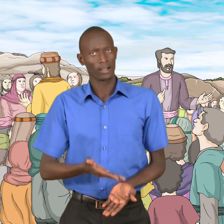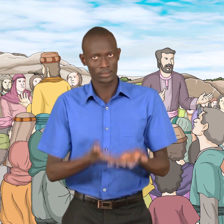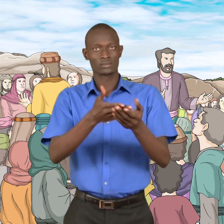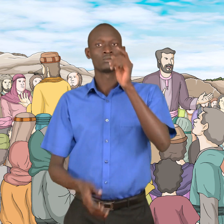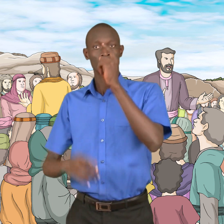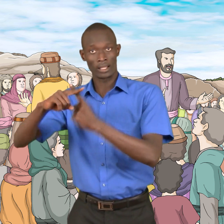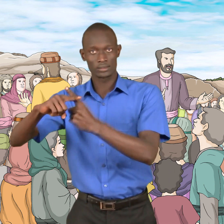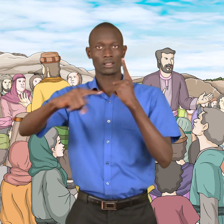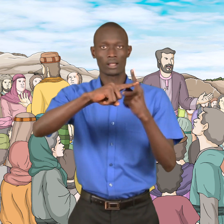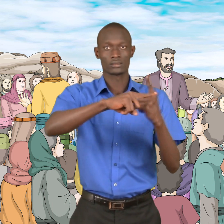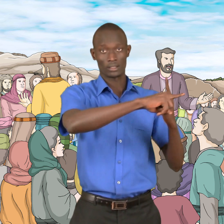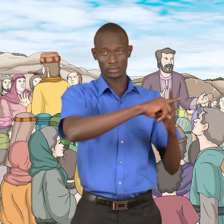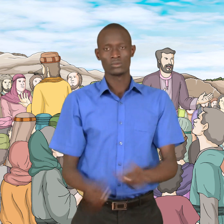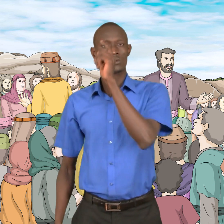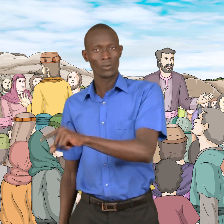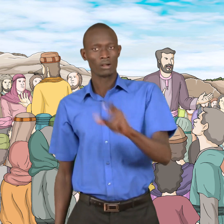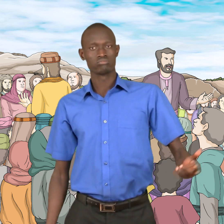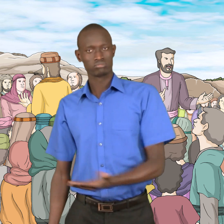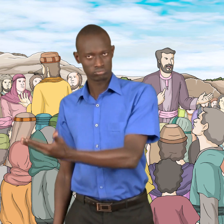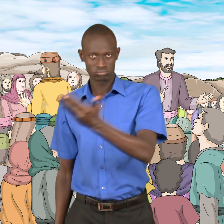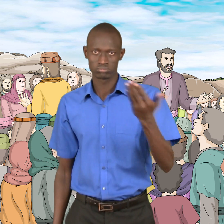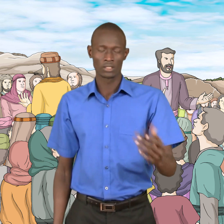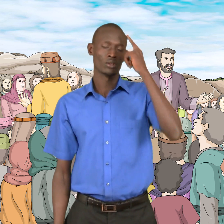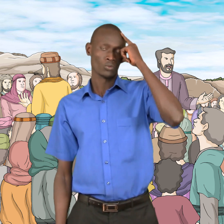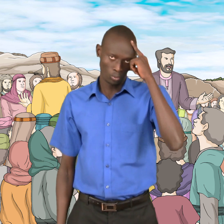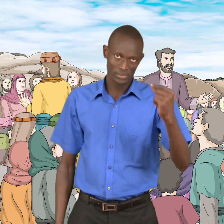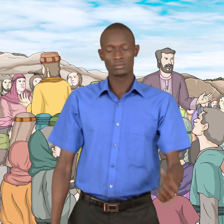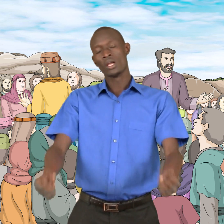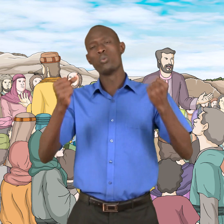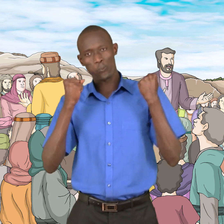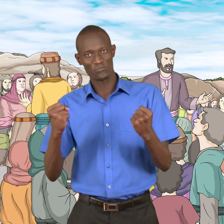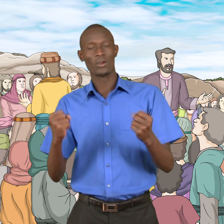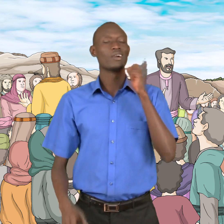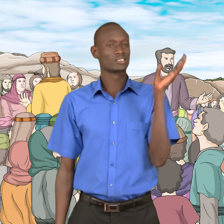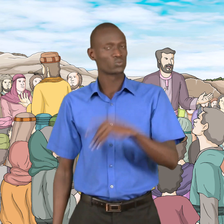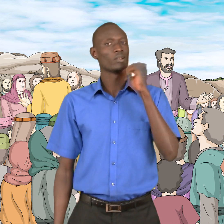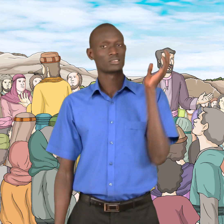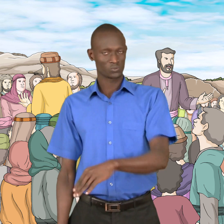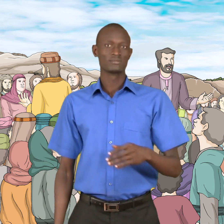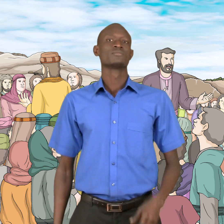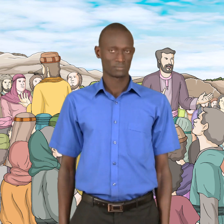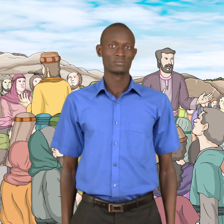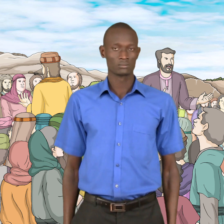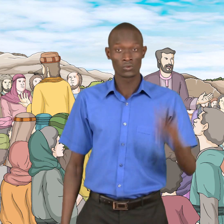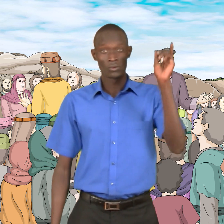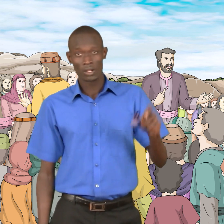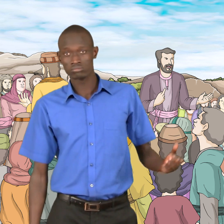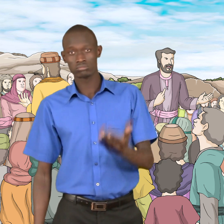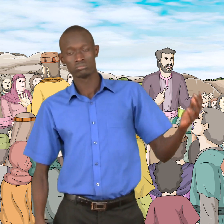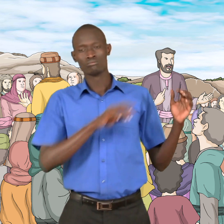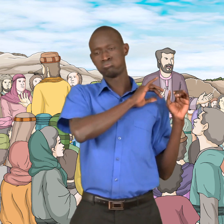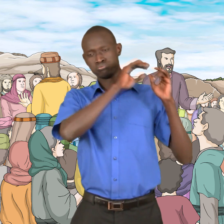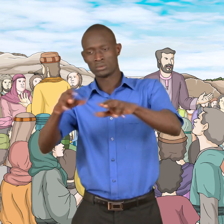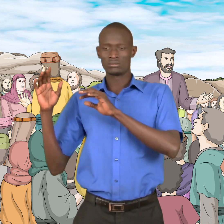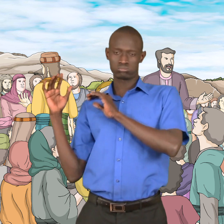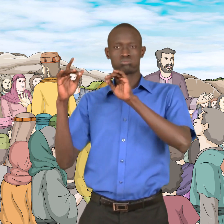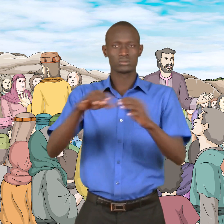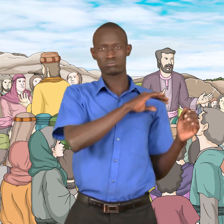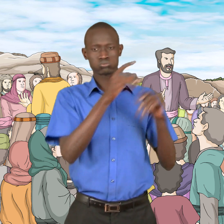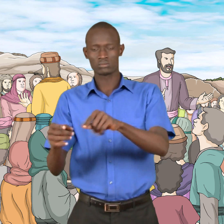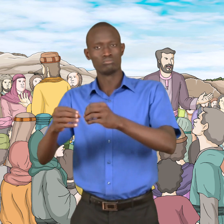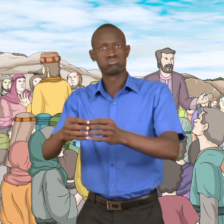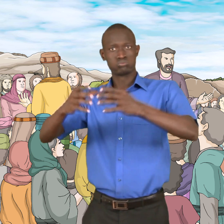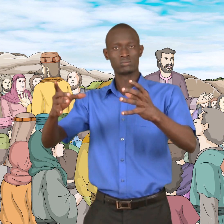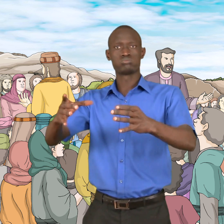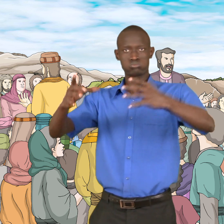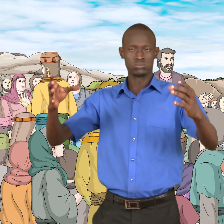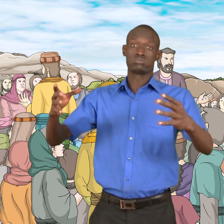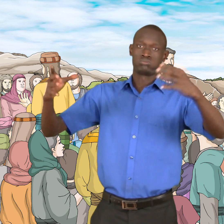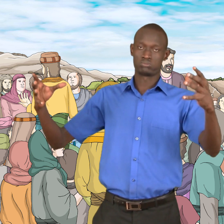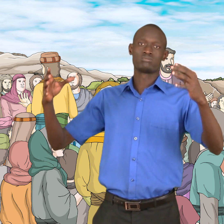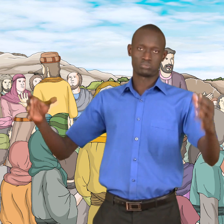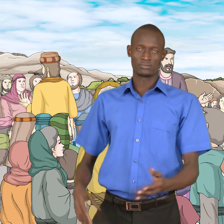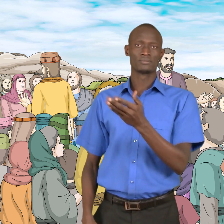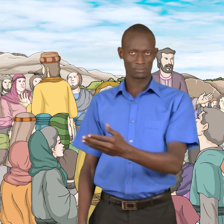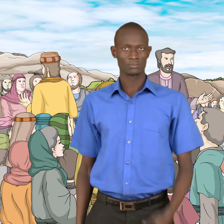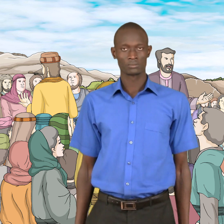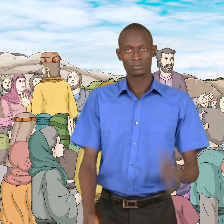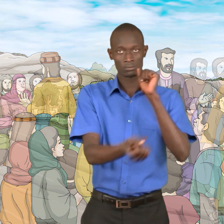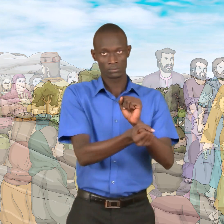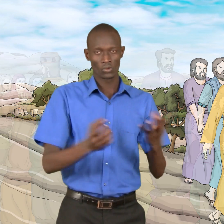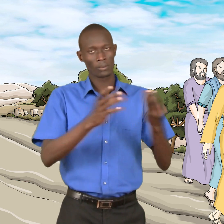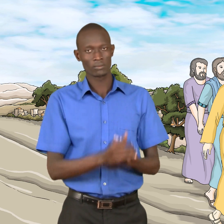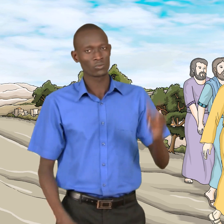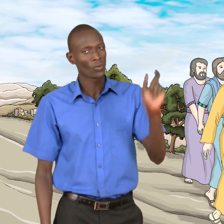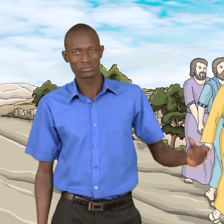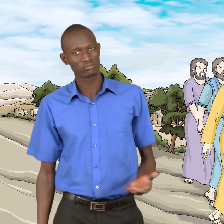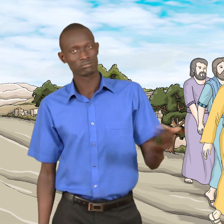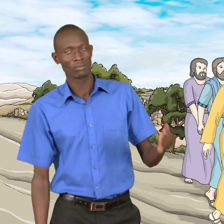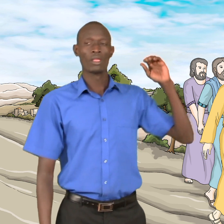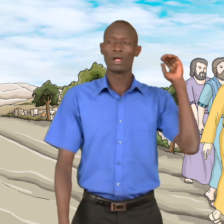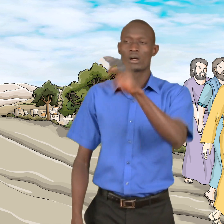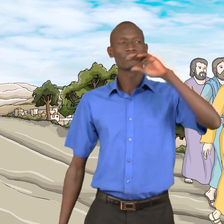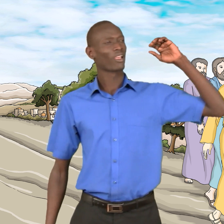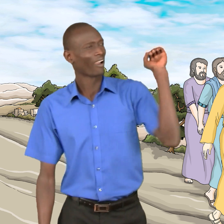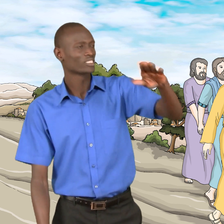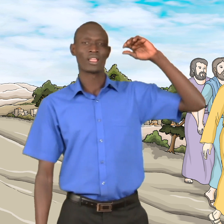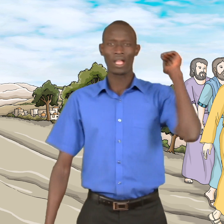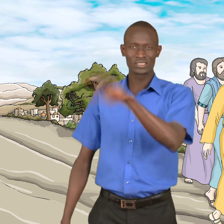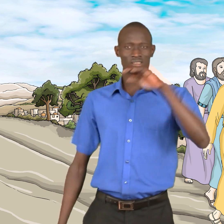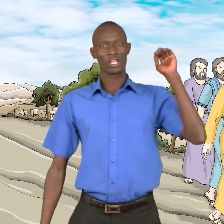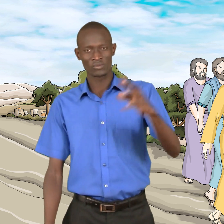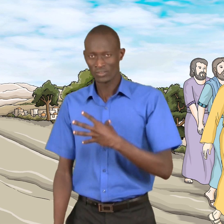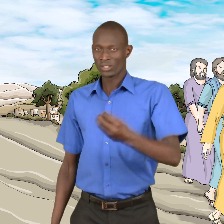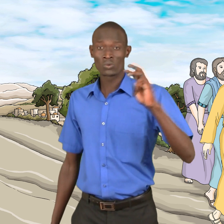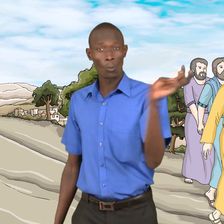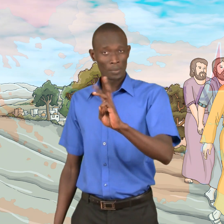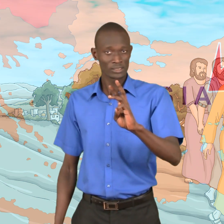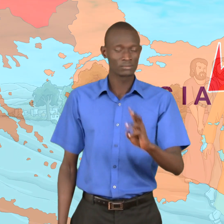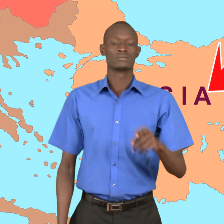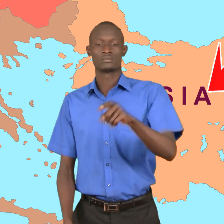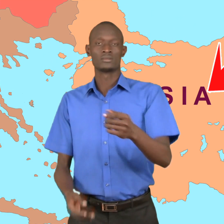So the churches were strengthened in the faith and grew daily in numbers.